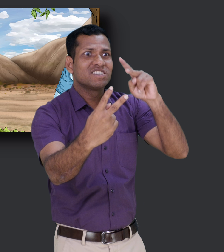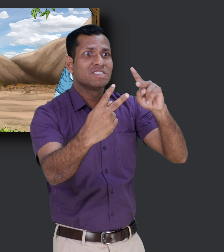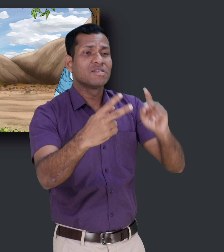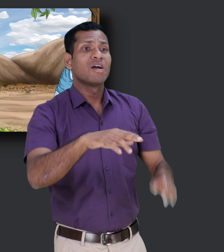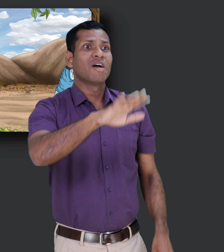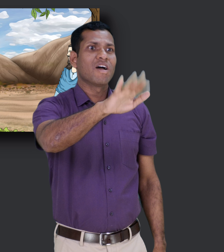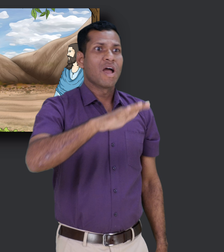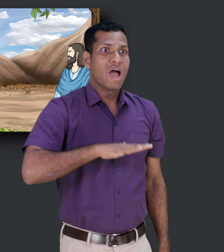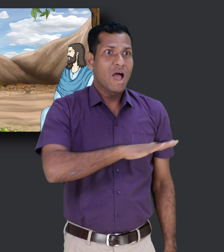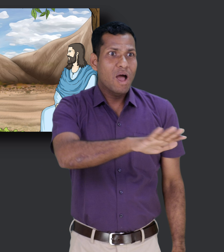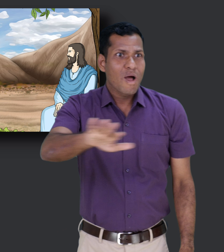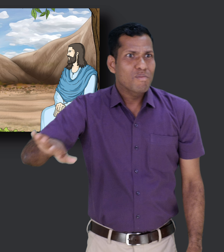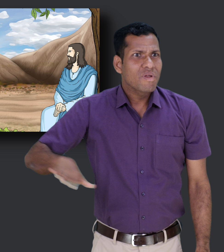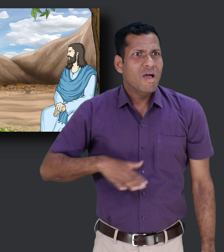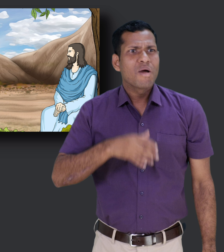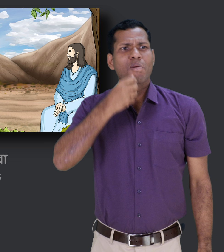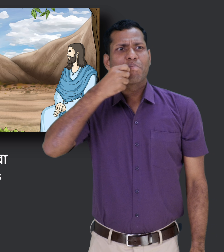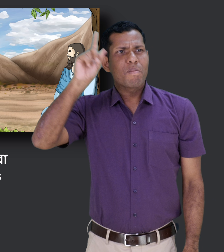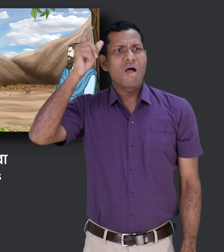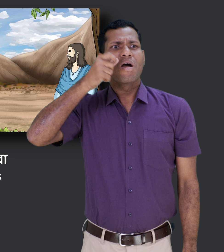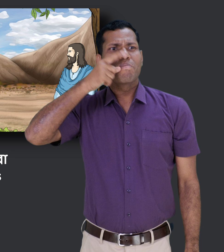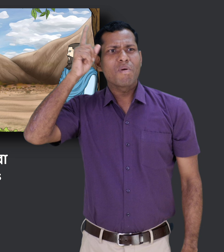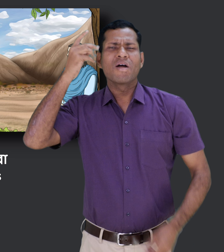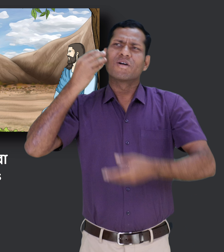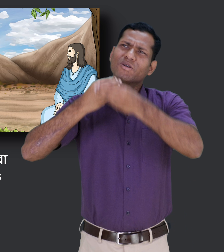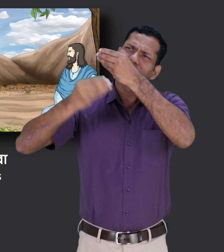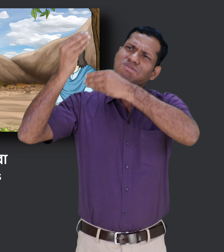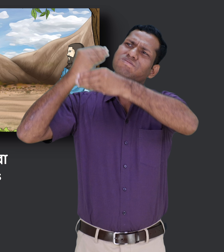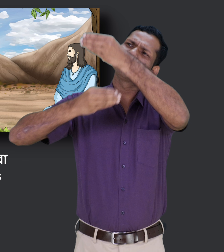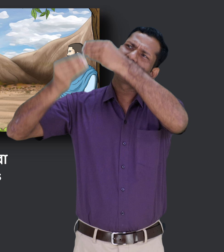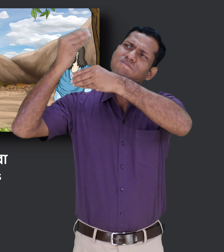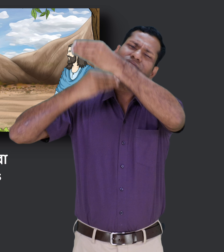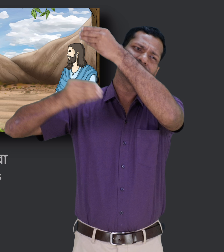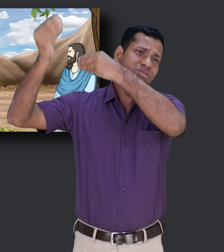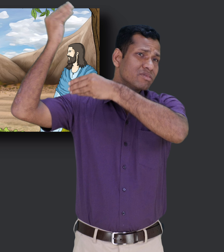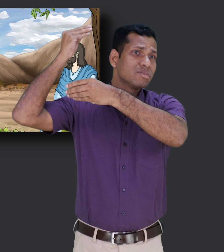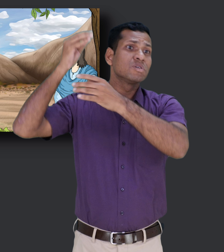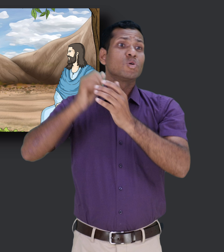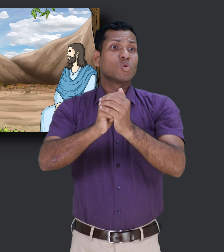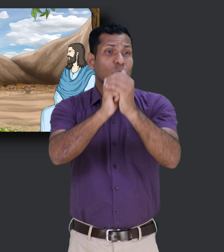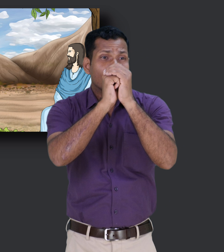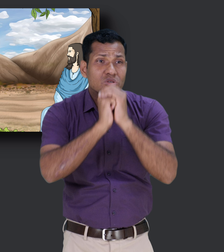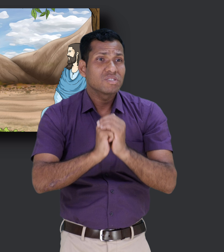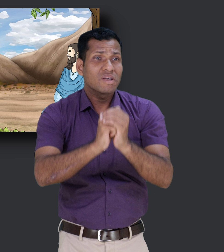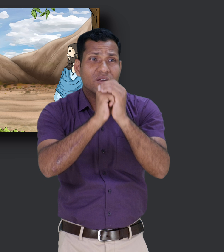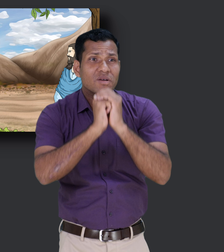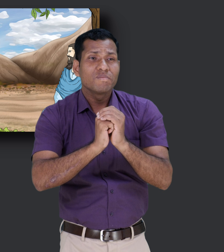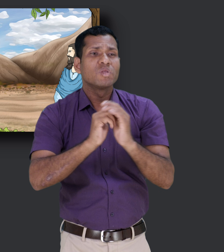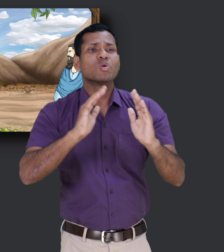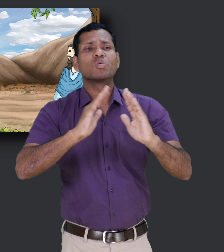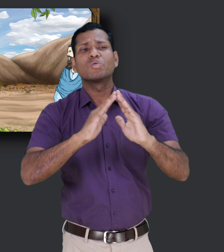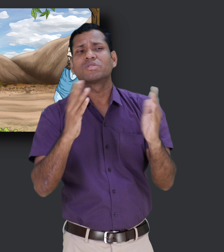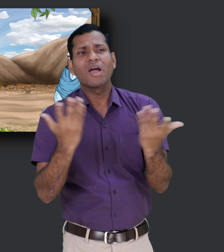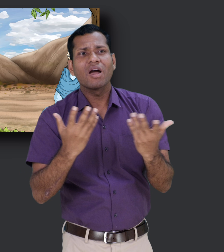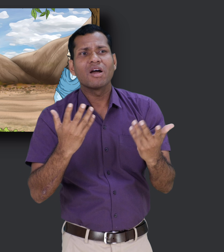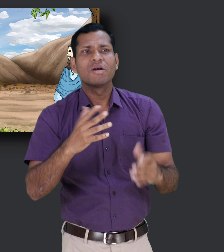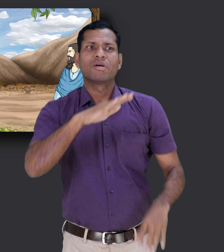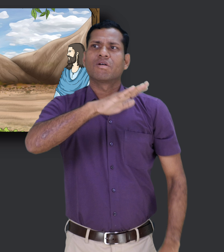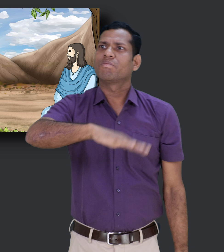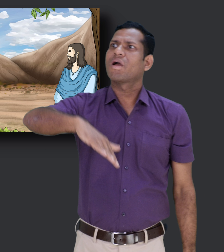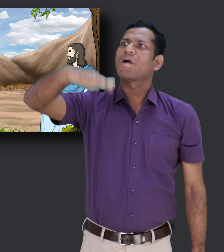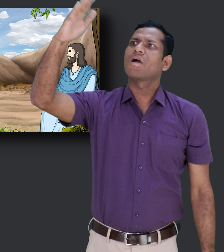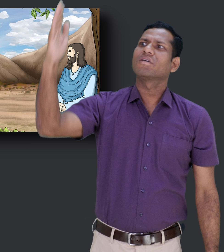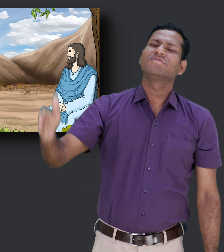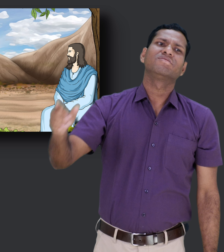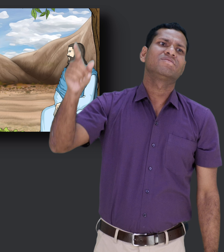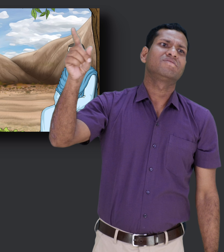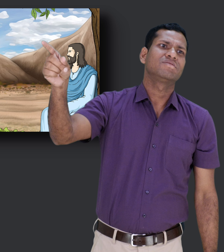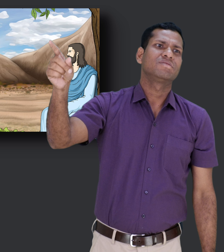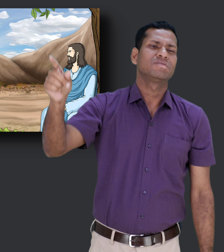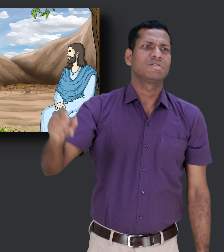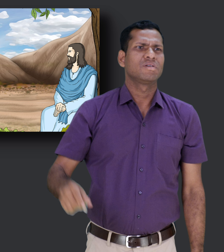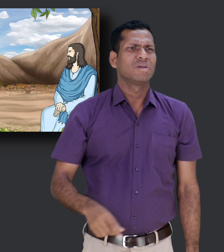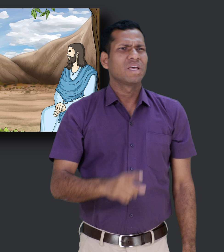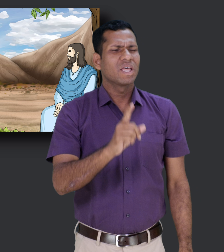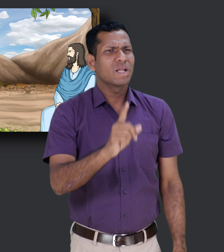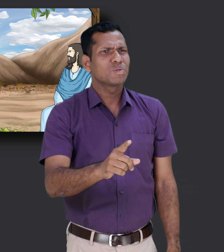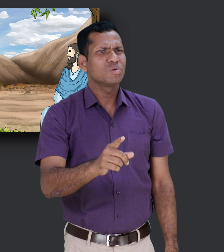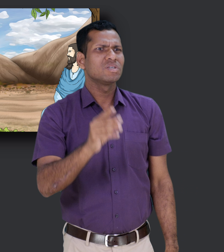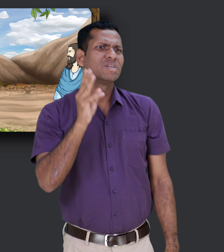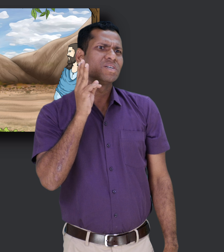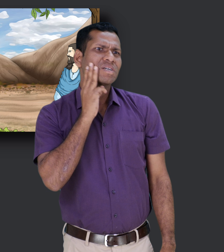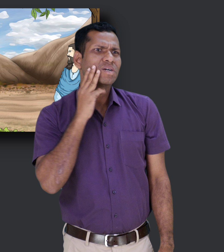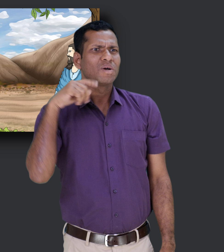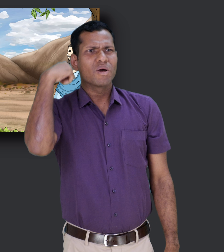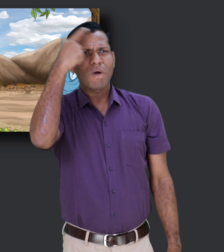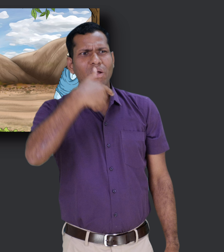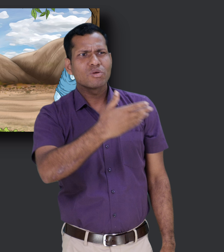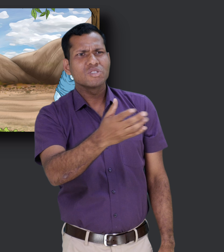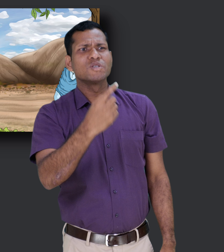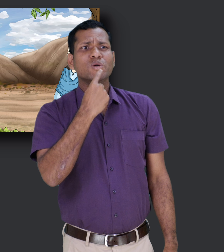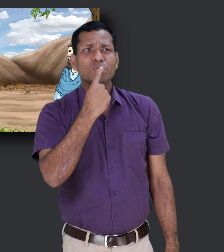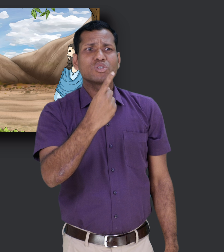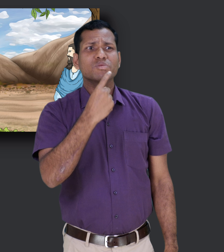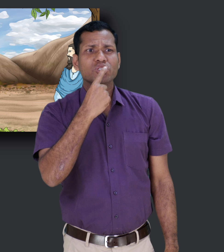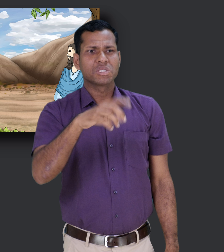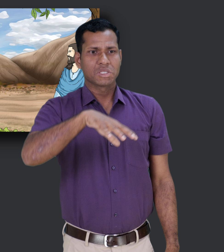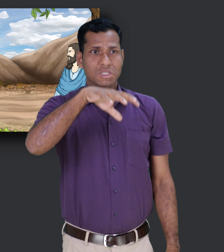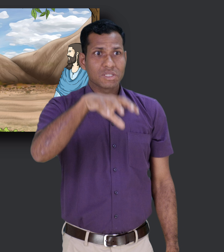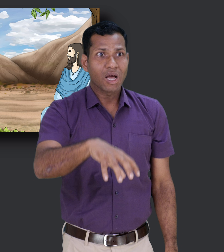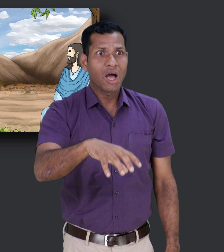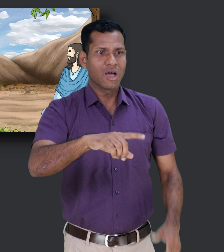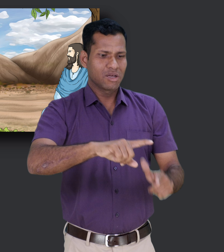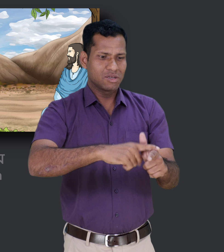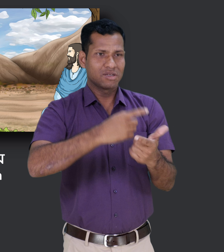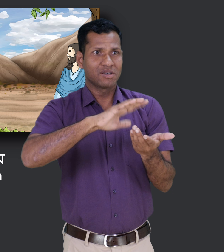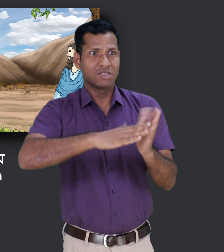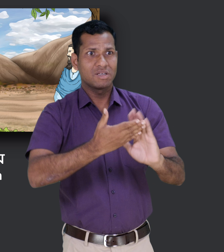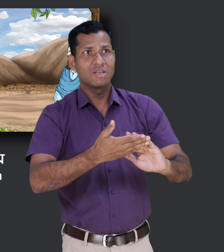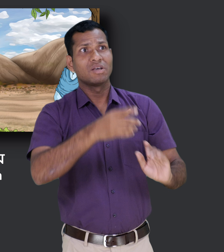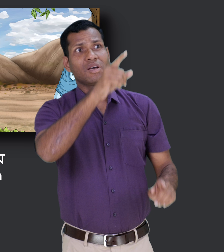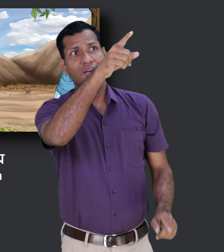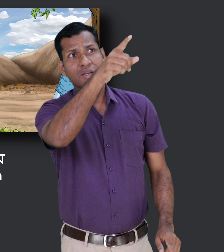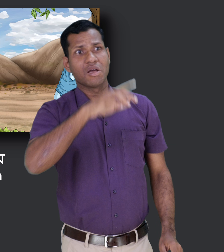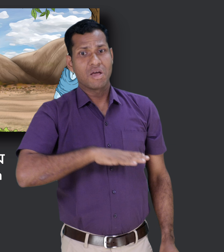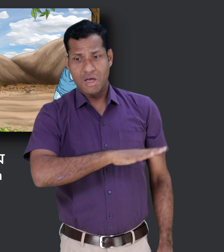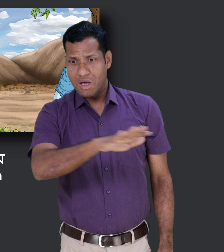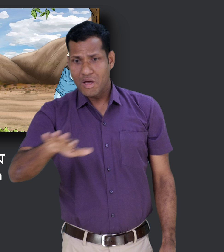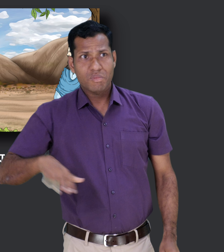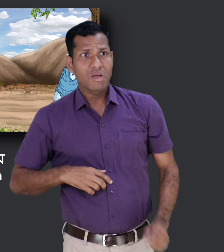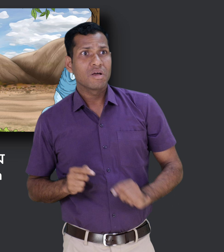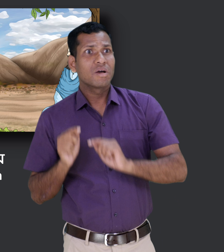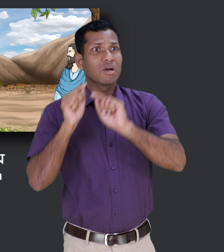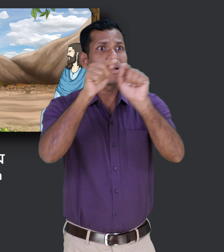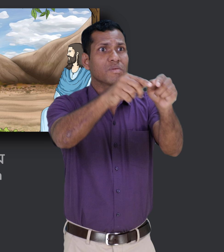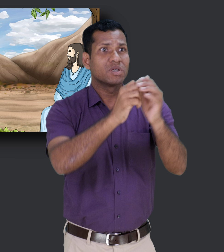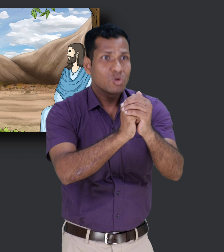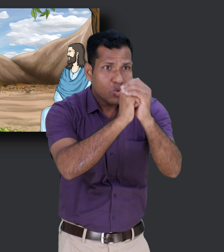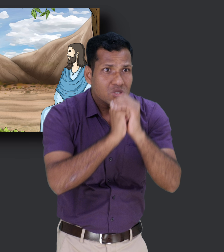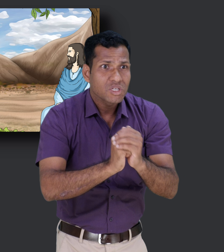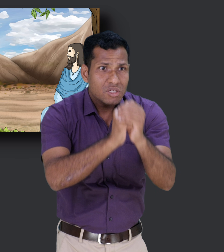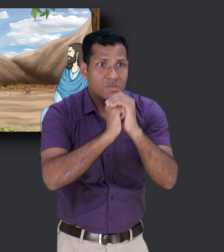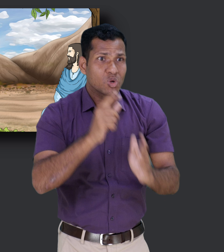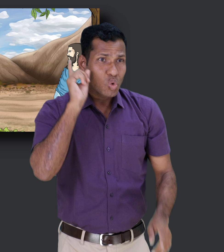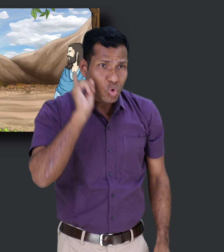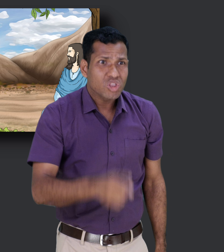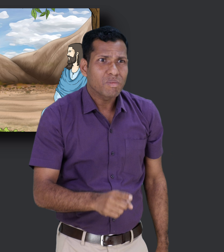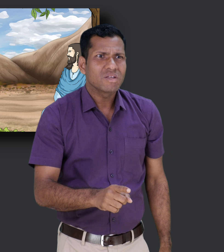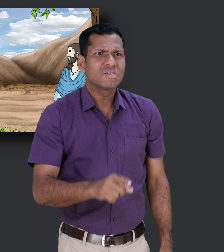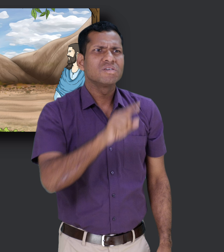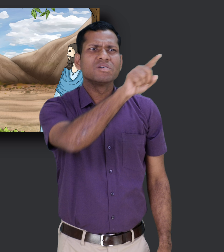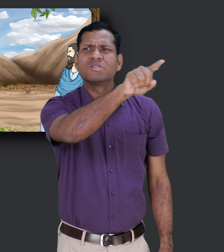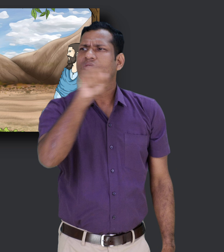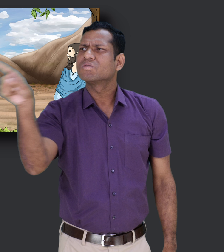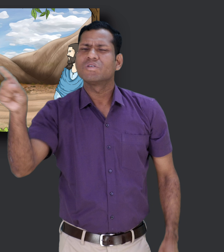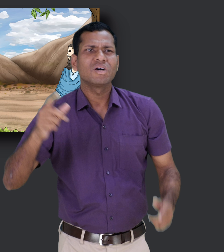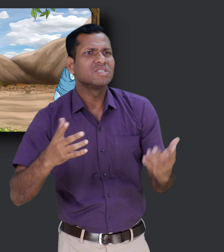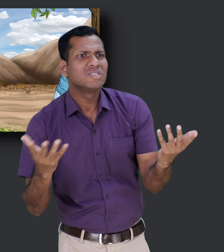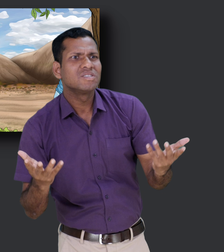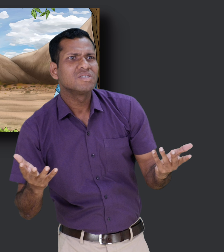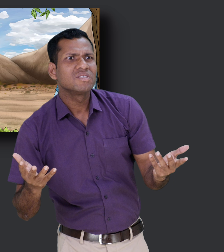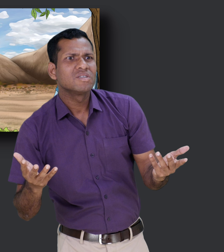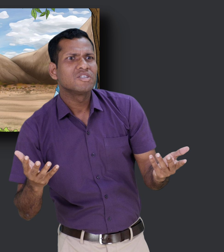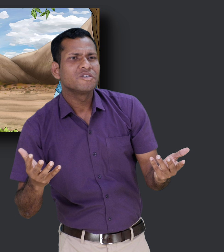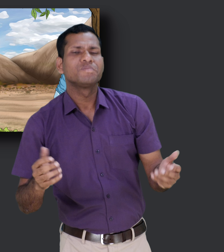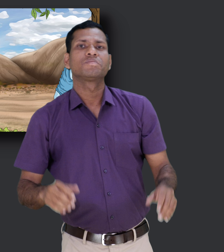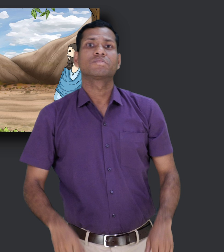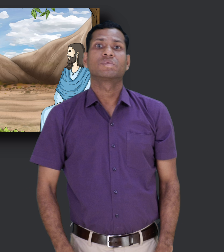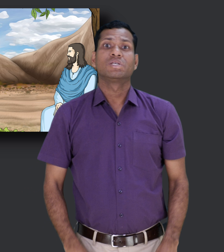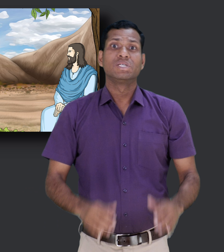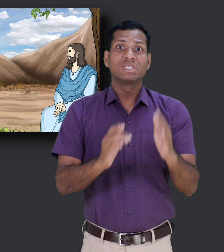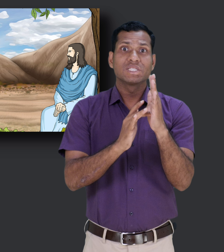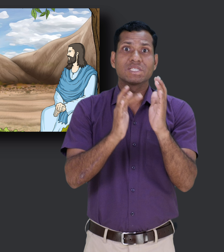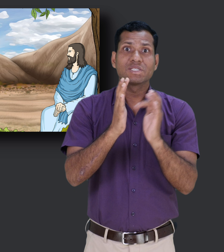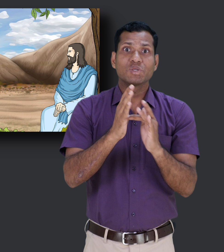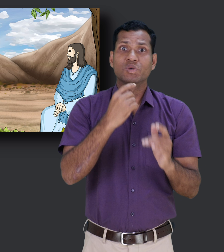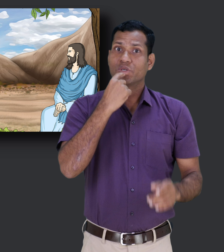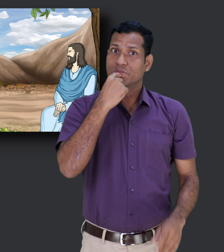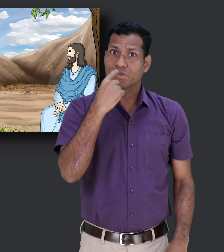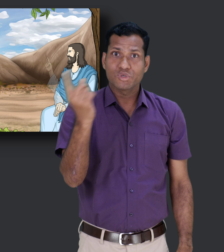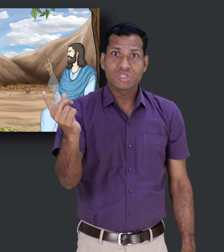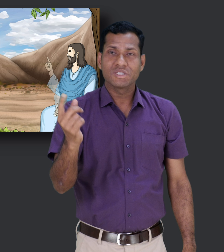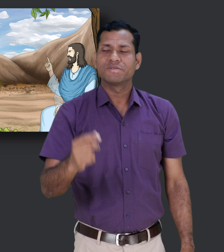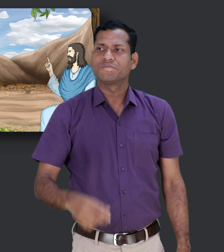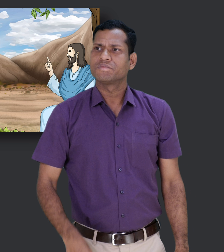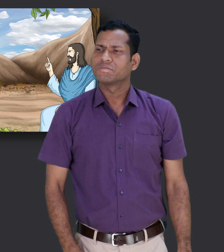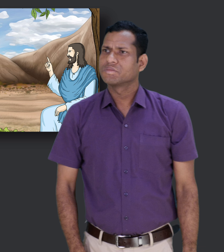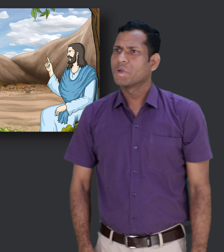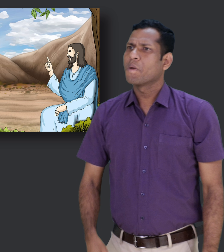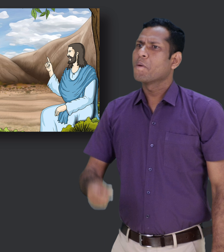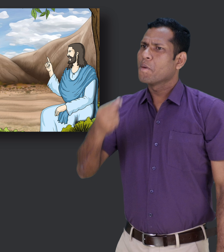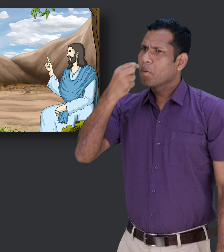Our fathers worshiped on this mountain, but you Jews say that the place where one must worship is in Jerusalem.”